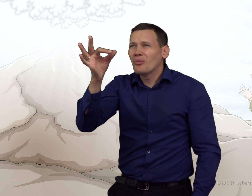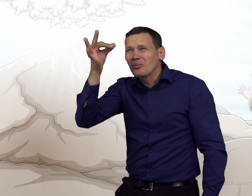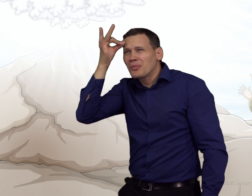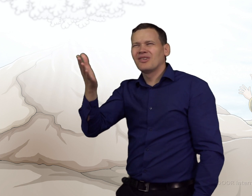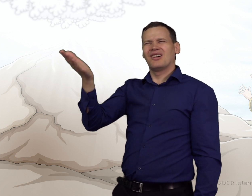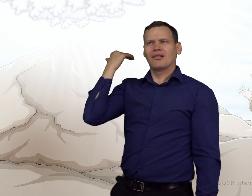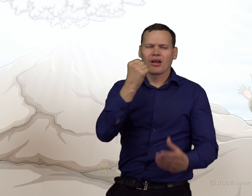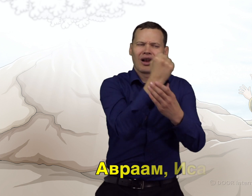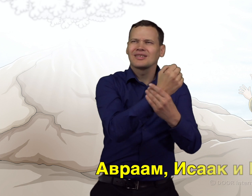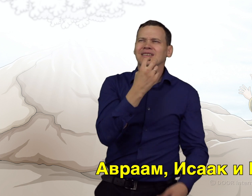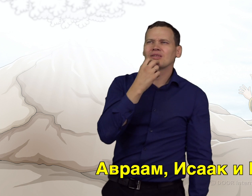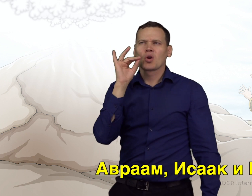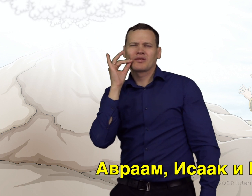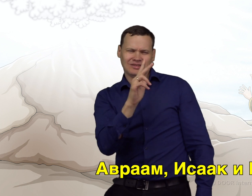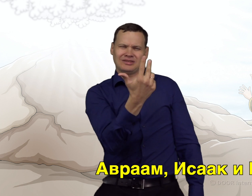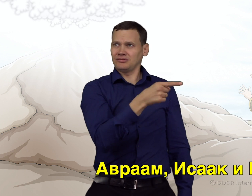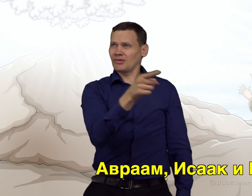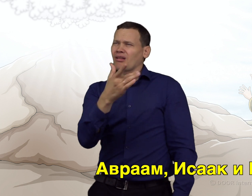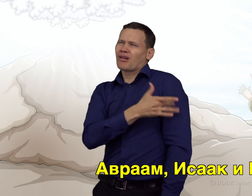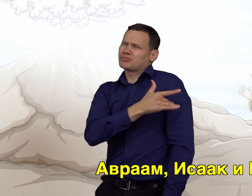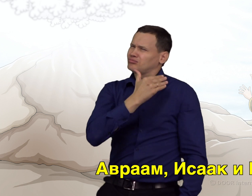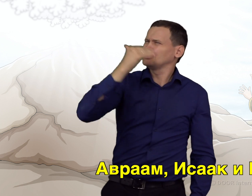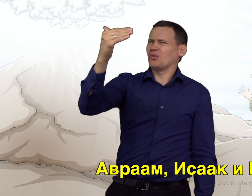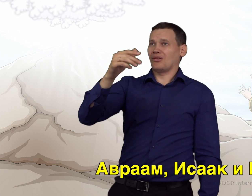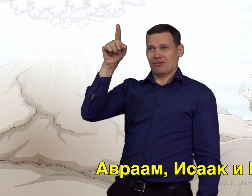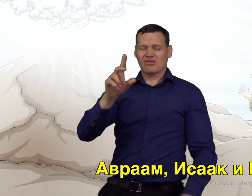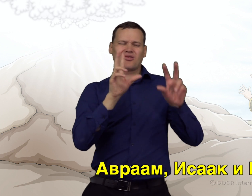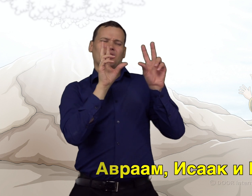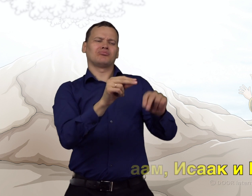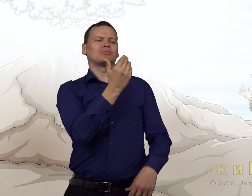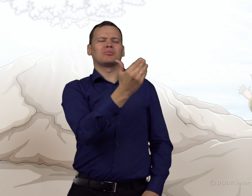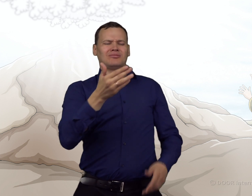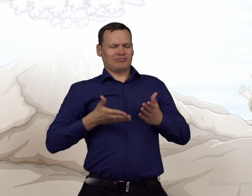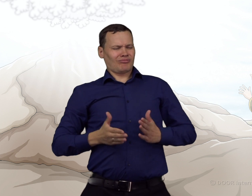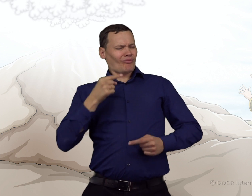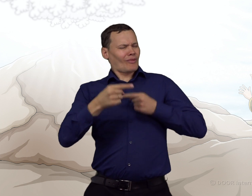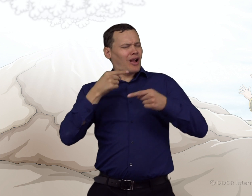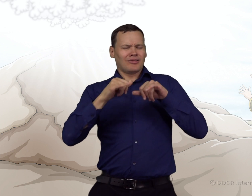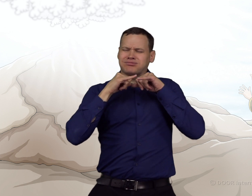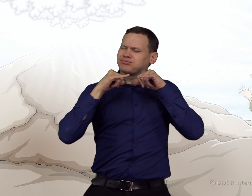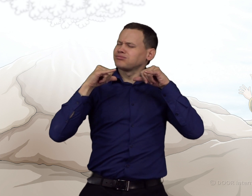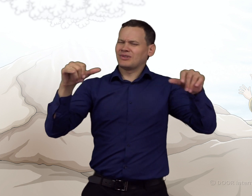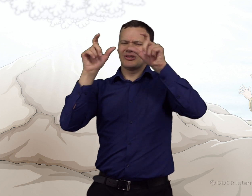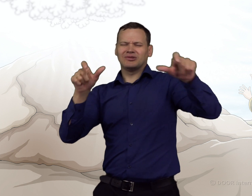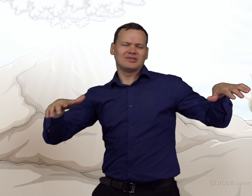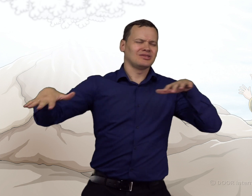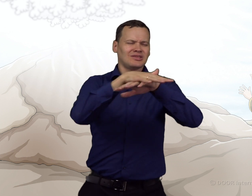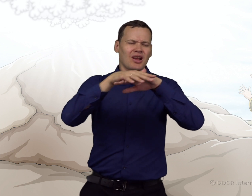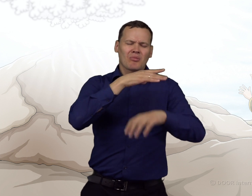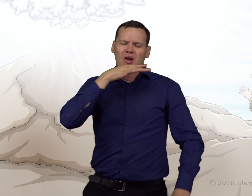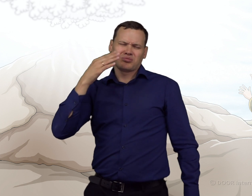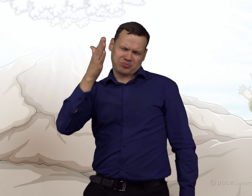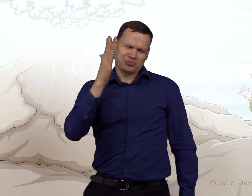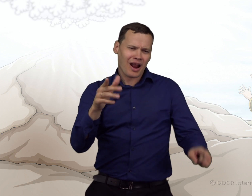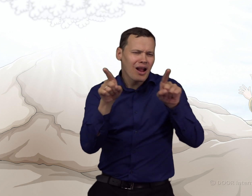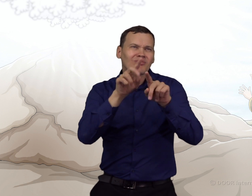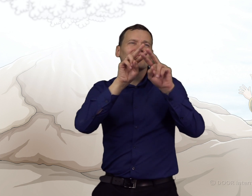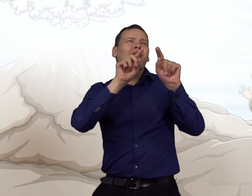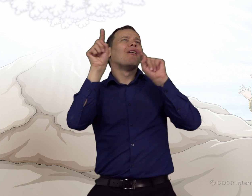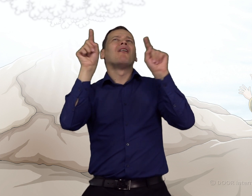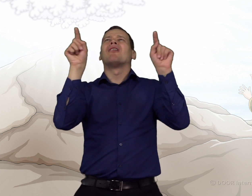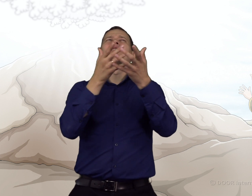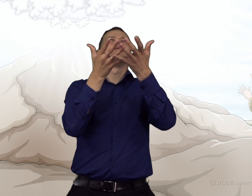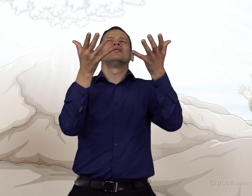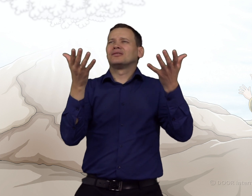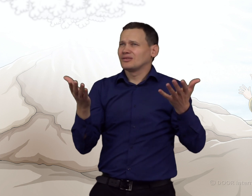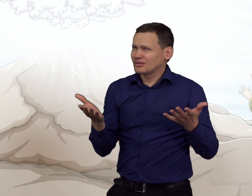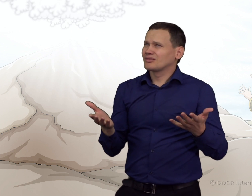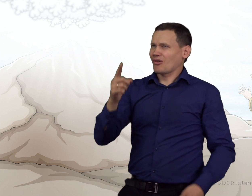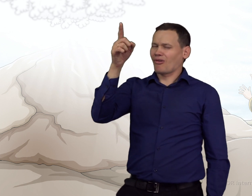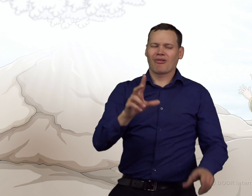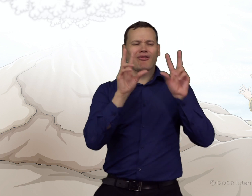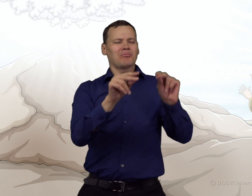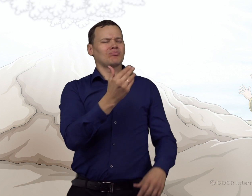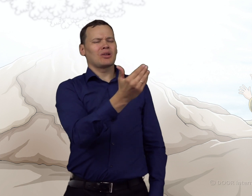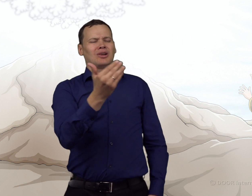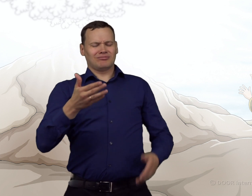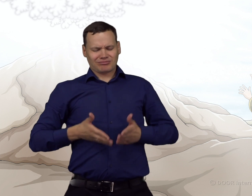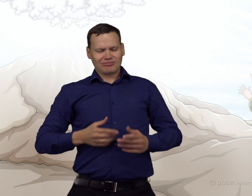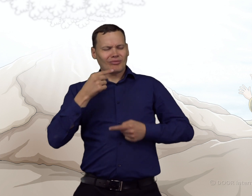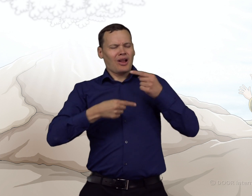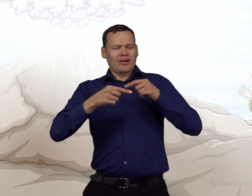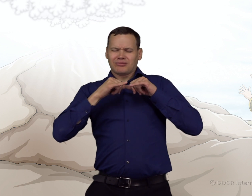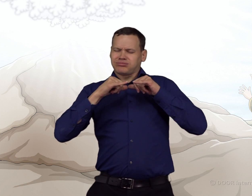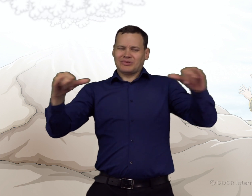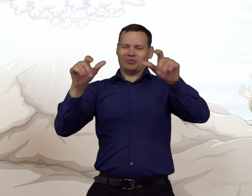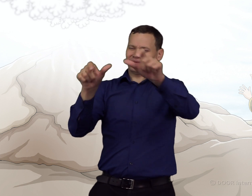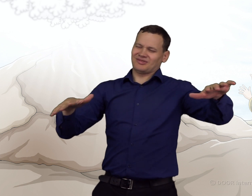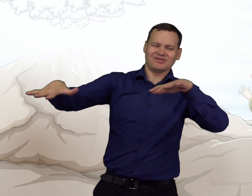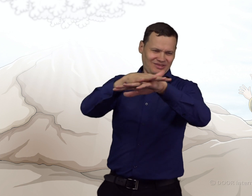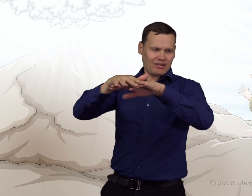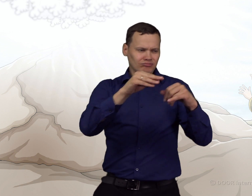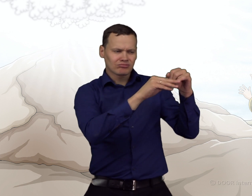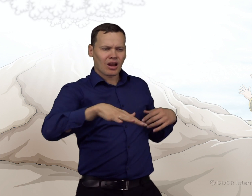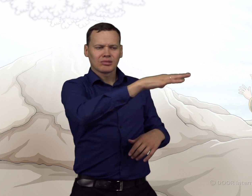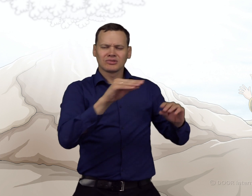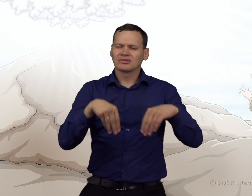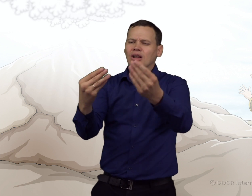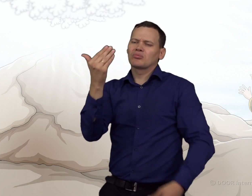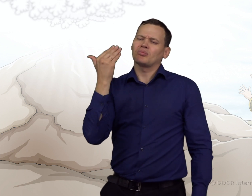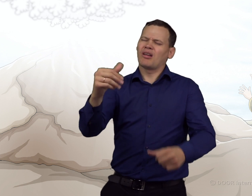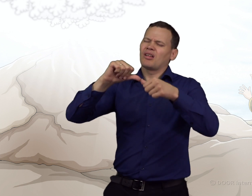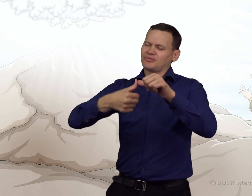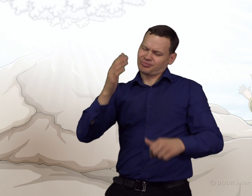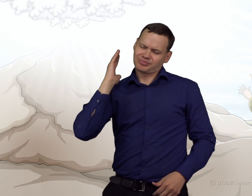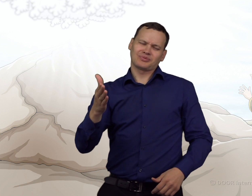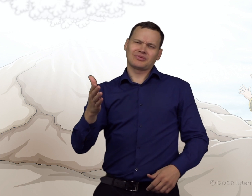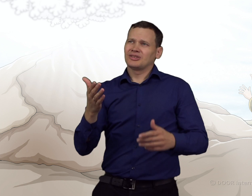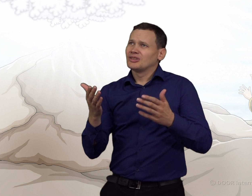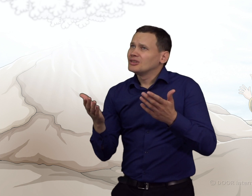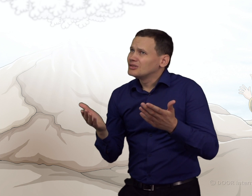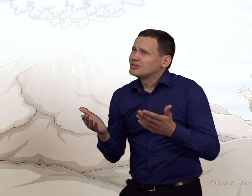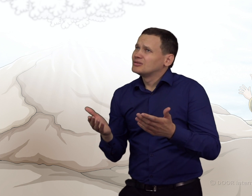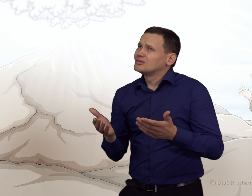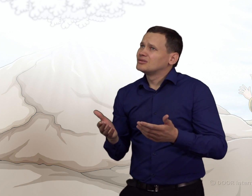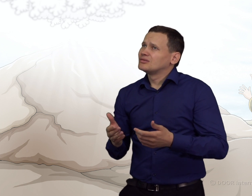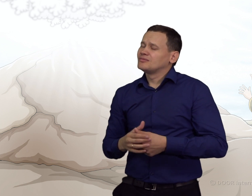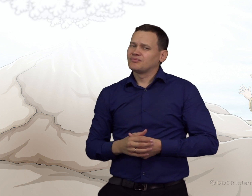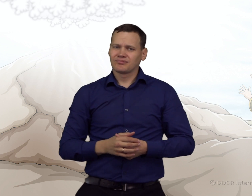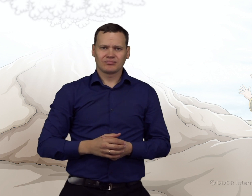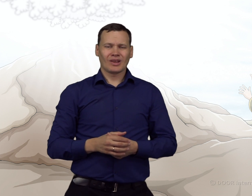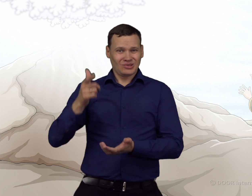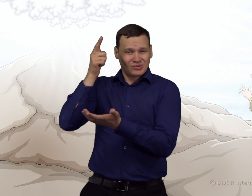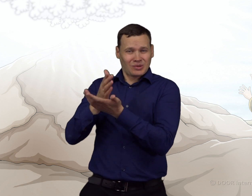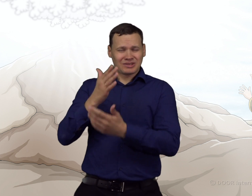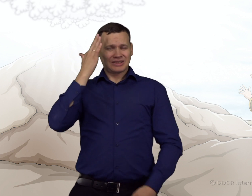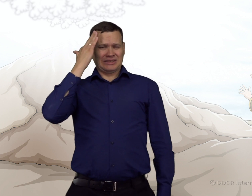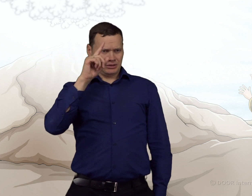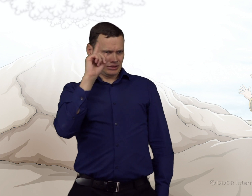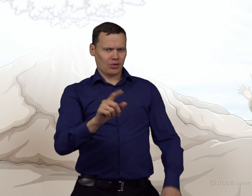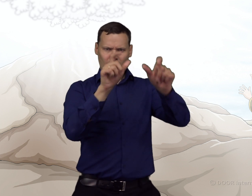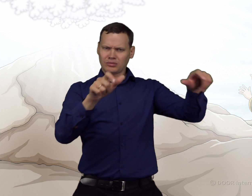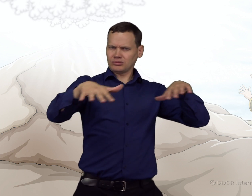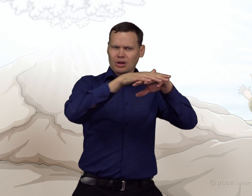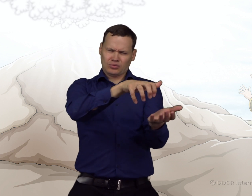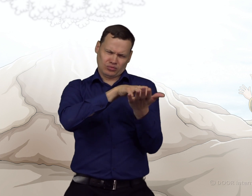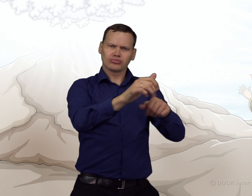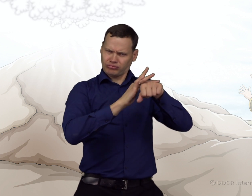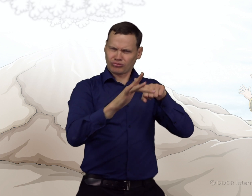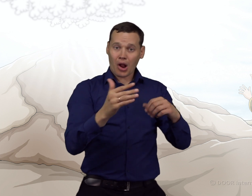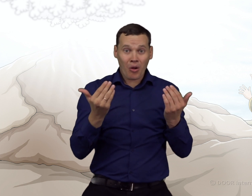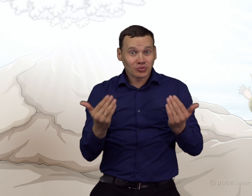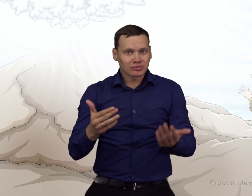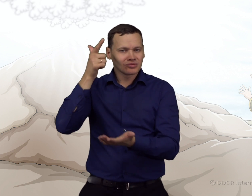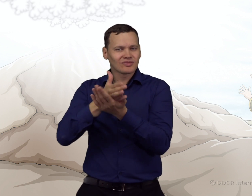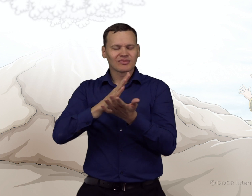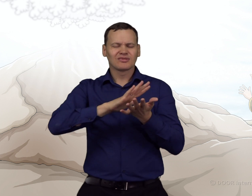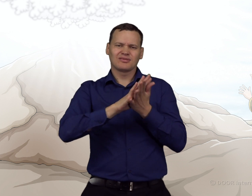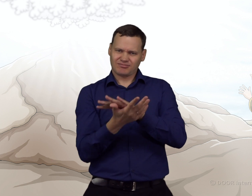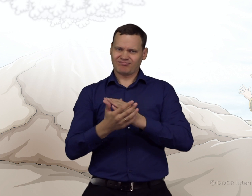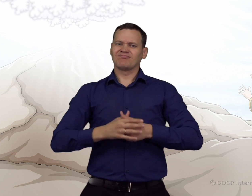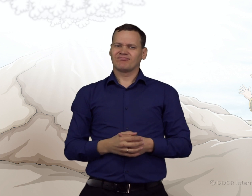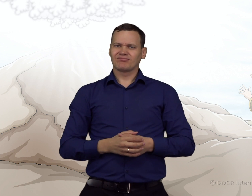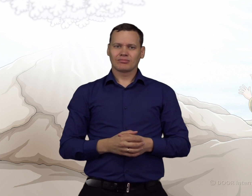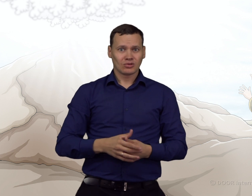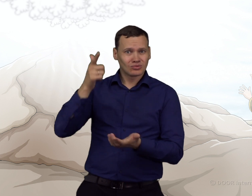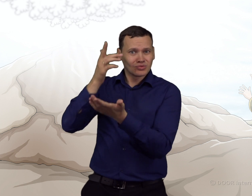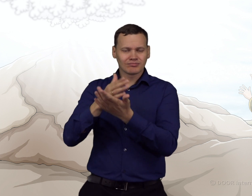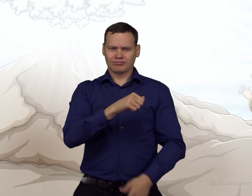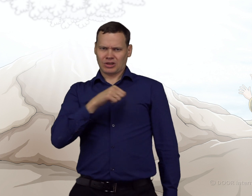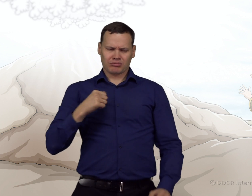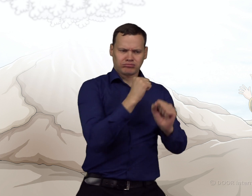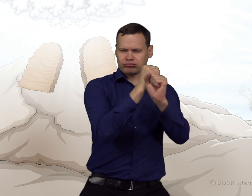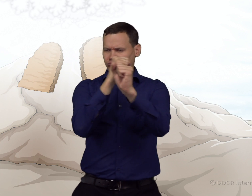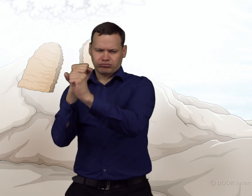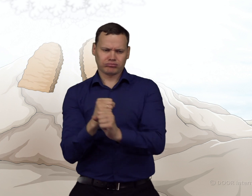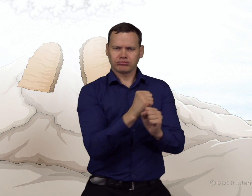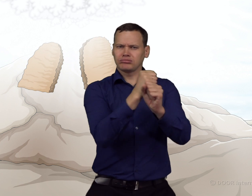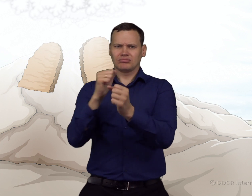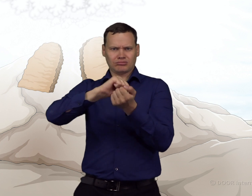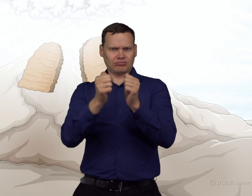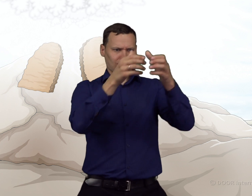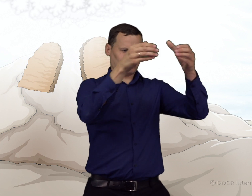Remember Your servants Abraham, Isaac, and Israel, to whom You swore by Your very self when You declared, ‘I will make your descendants as numerous as the stars in the sky, and I will give your descendants all this land that I have promised, and it shall be their inheritance forever.’” So the LORD relented from the calamity He had threatened to bring on His people.